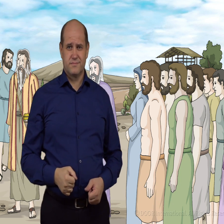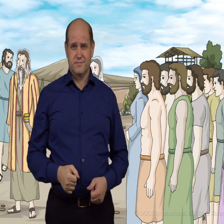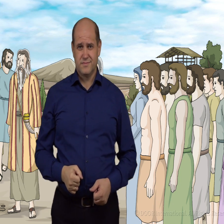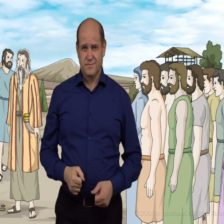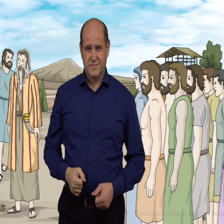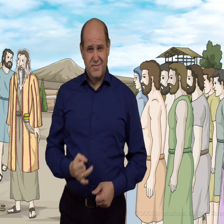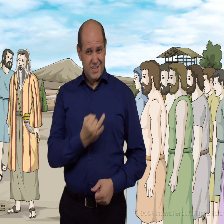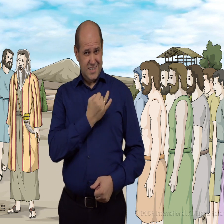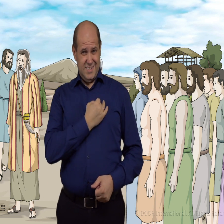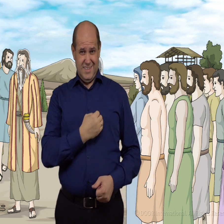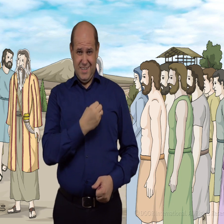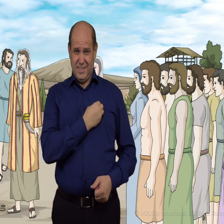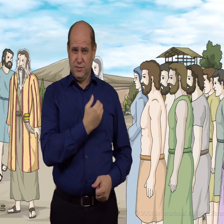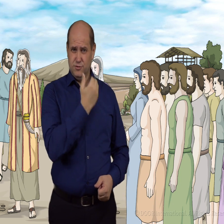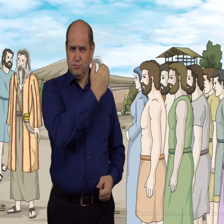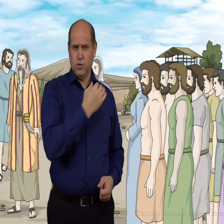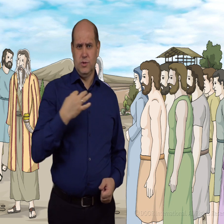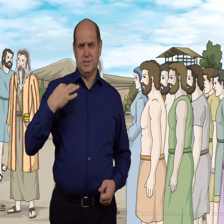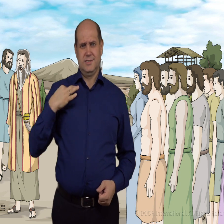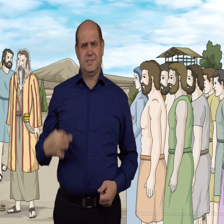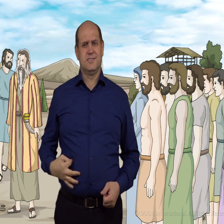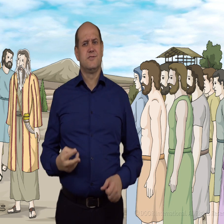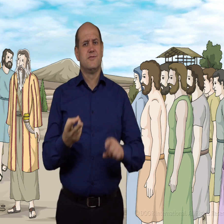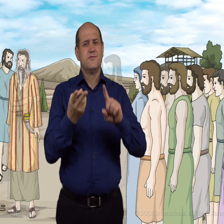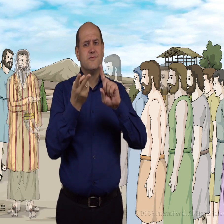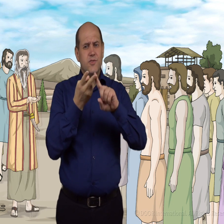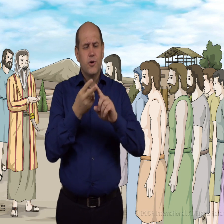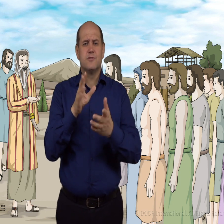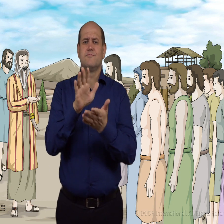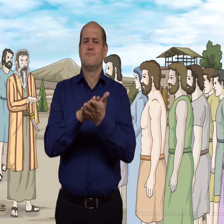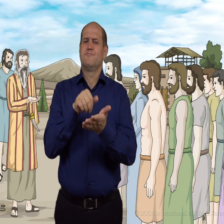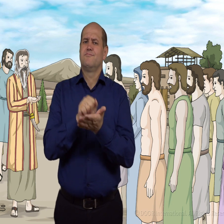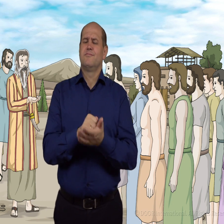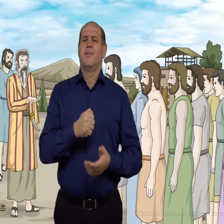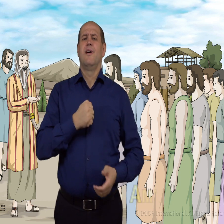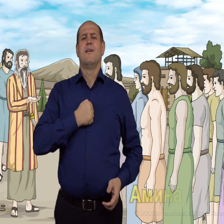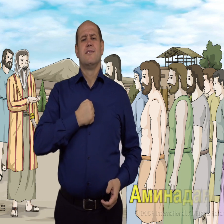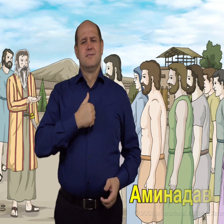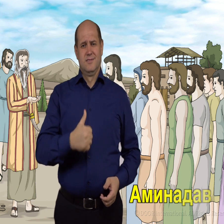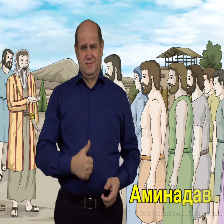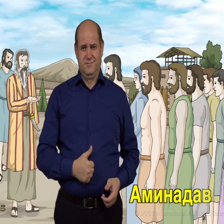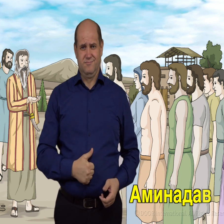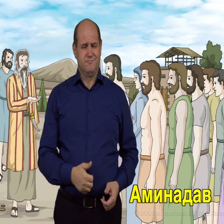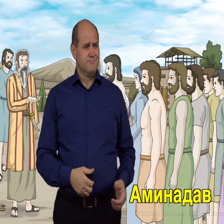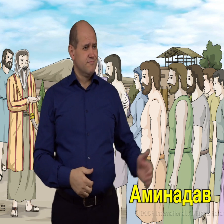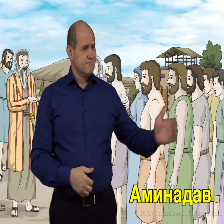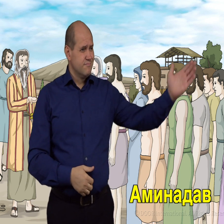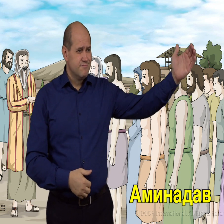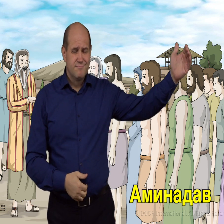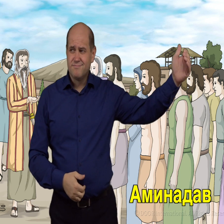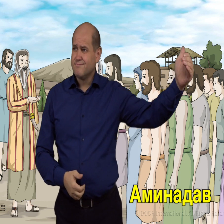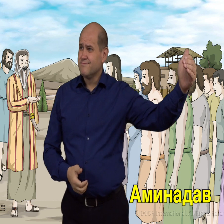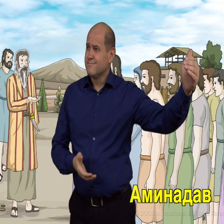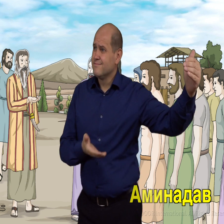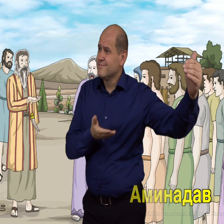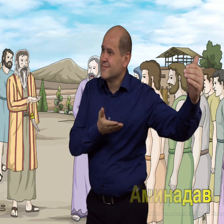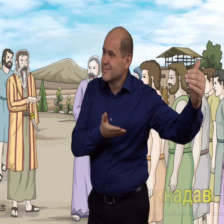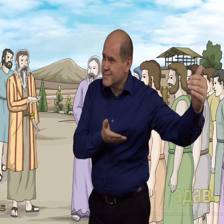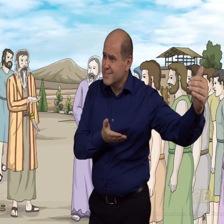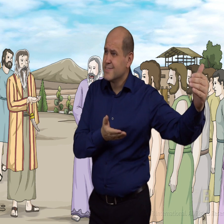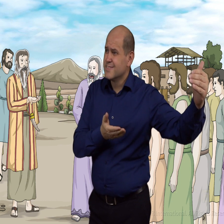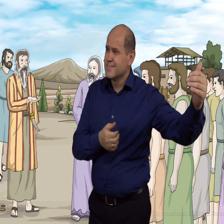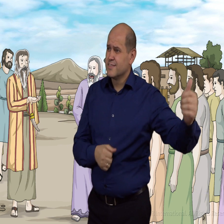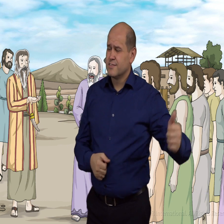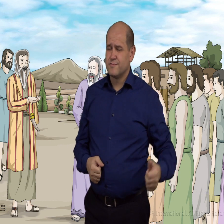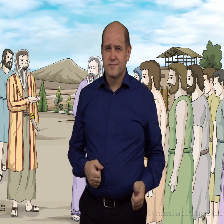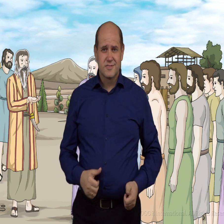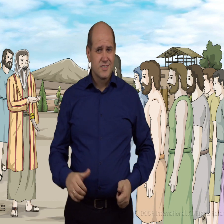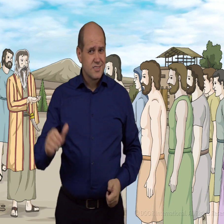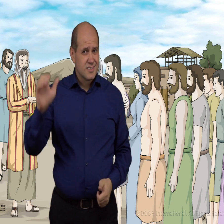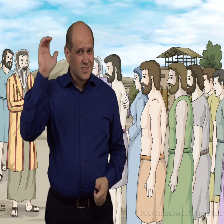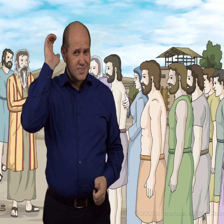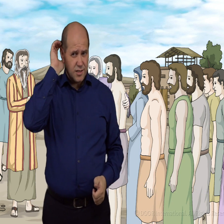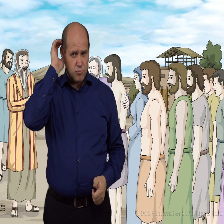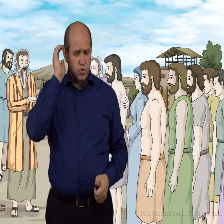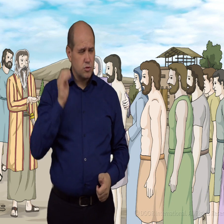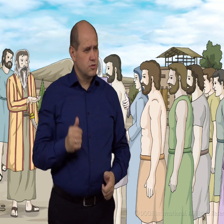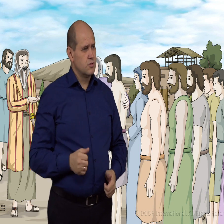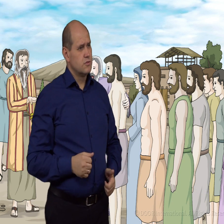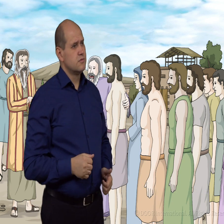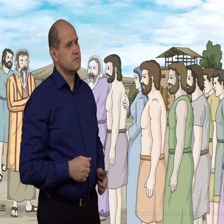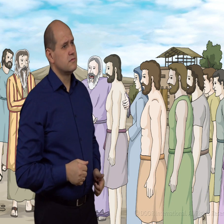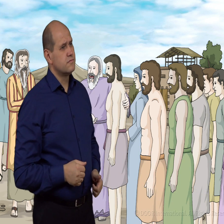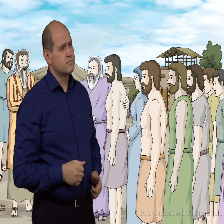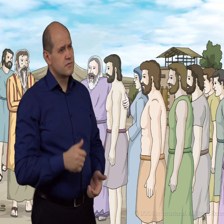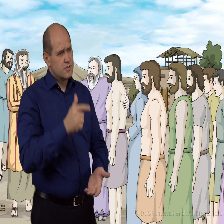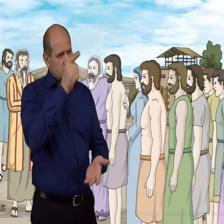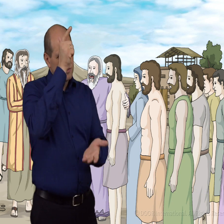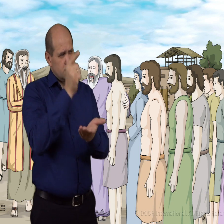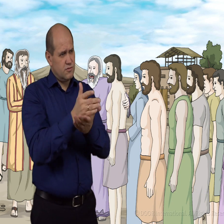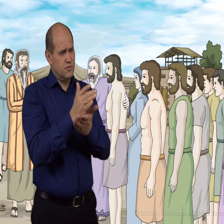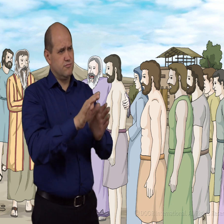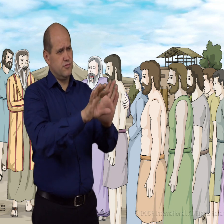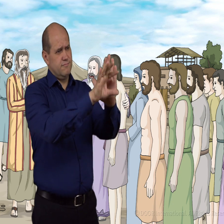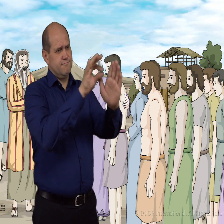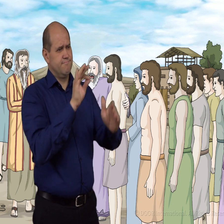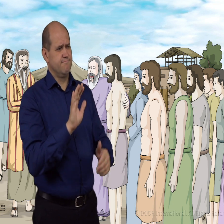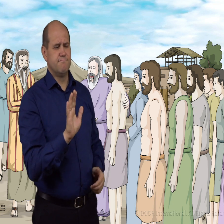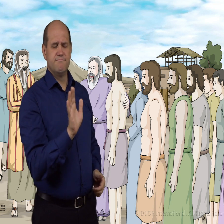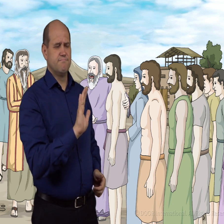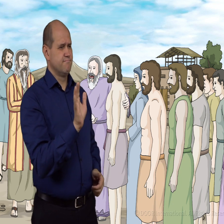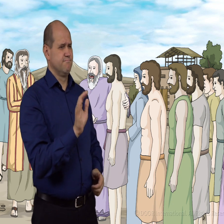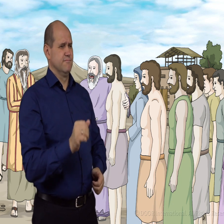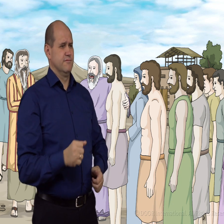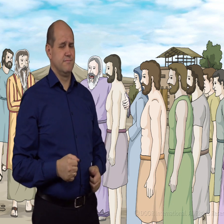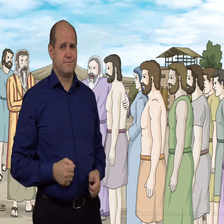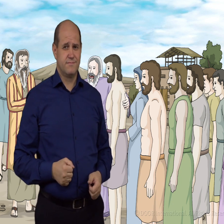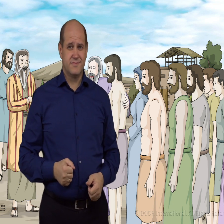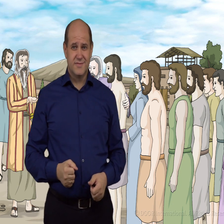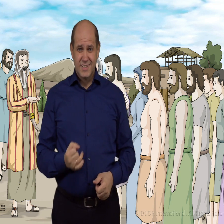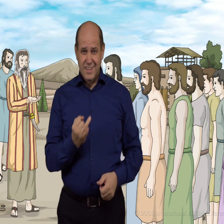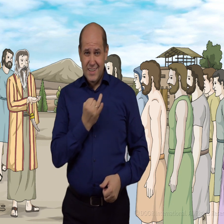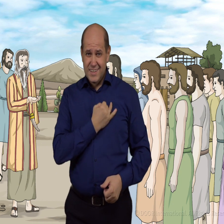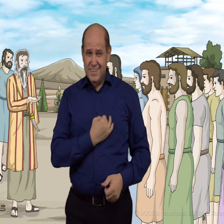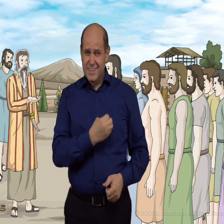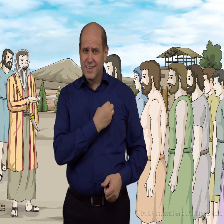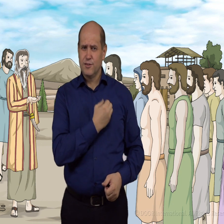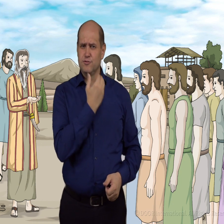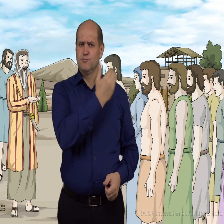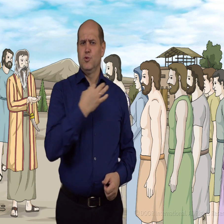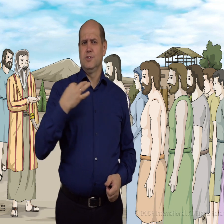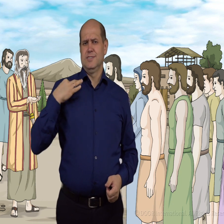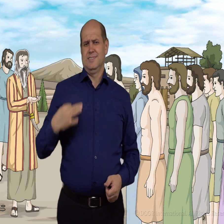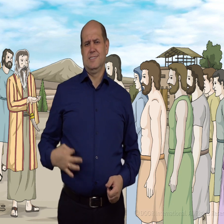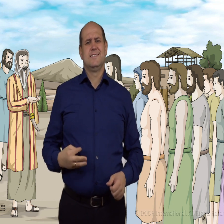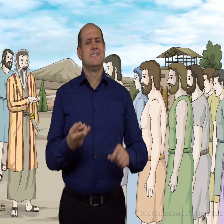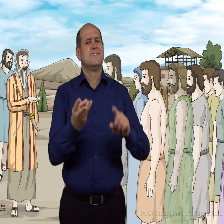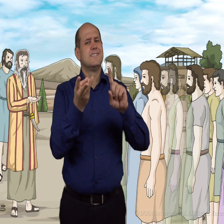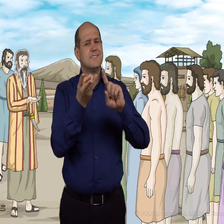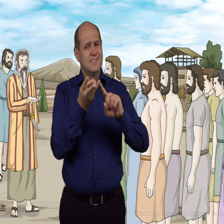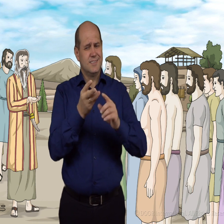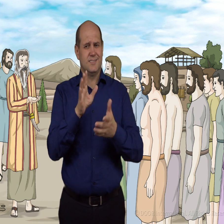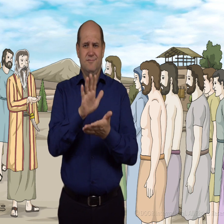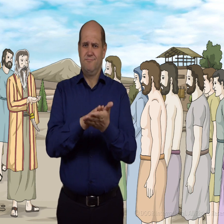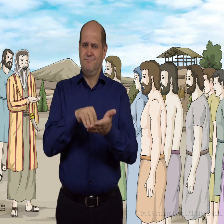Then Jesse called Abinadab and presented him to Samuel, who said, “The LORD has not chosen this one either.”